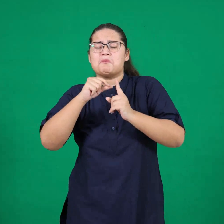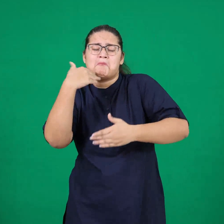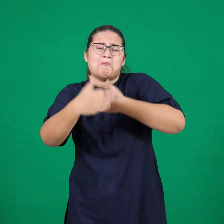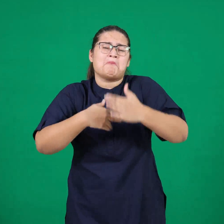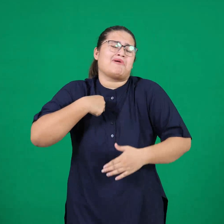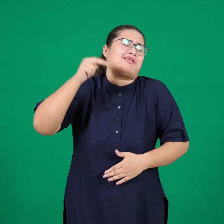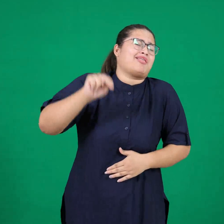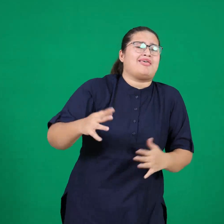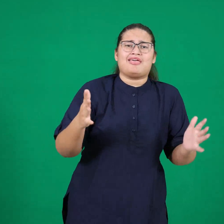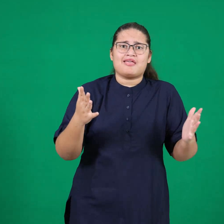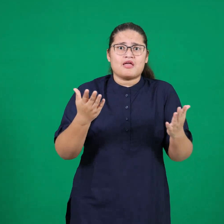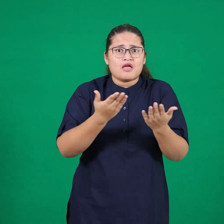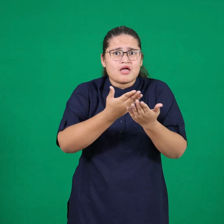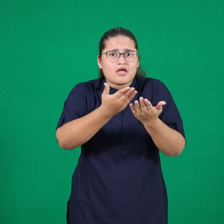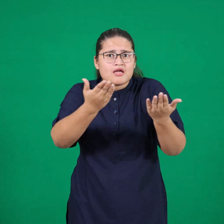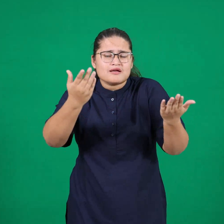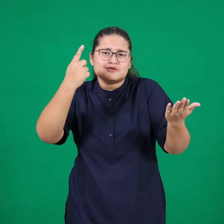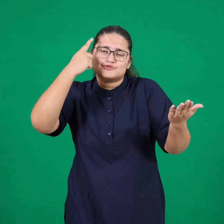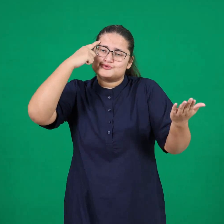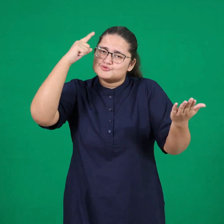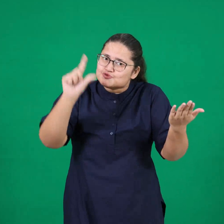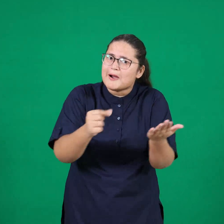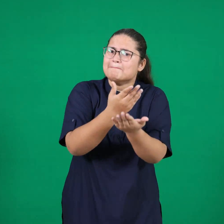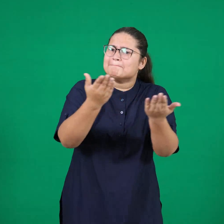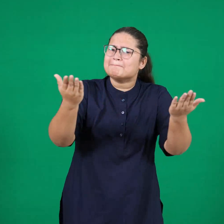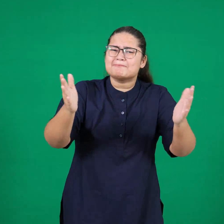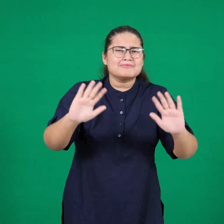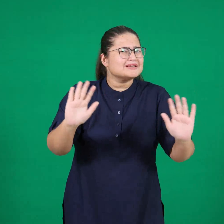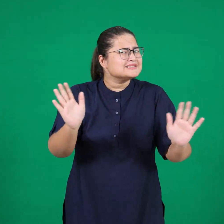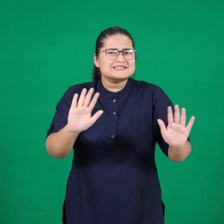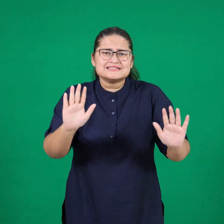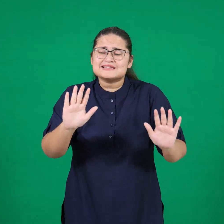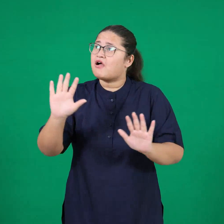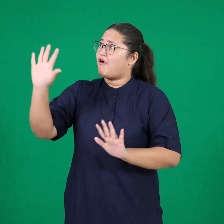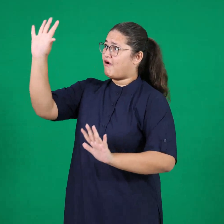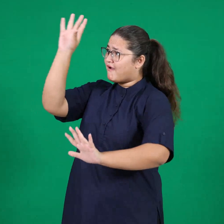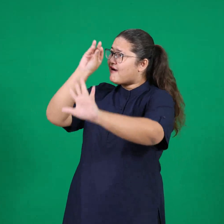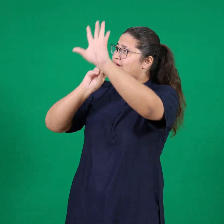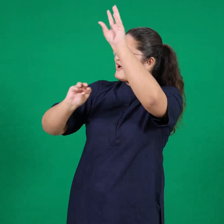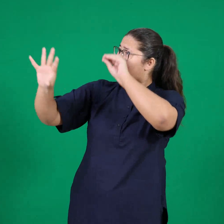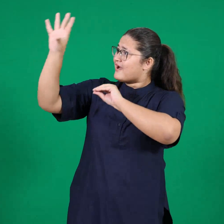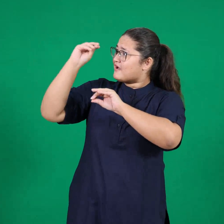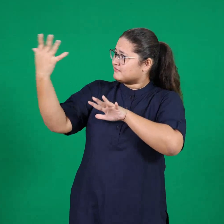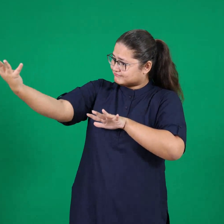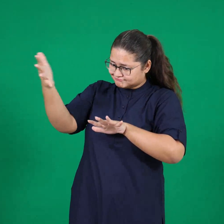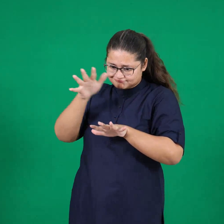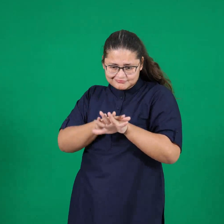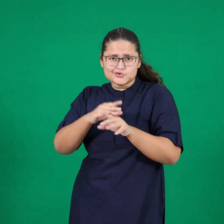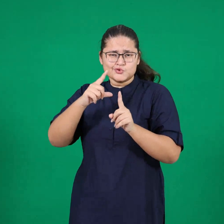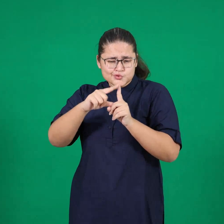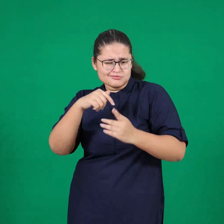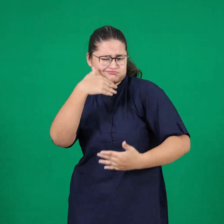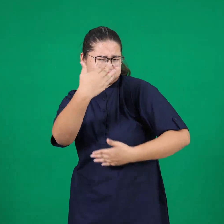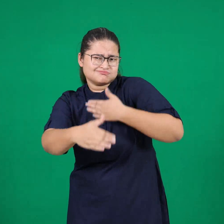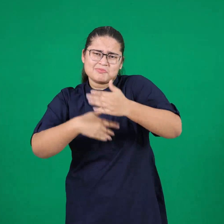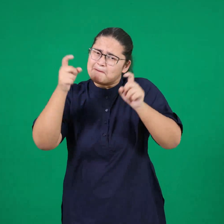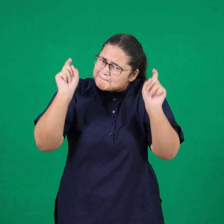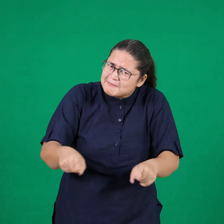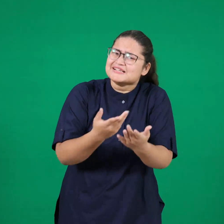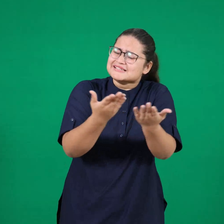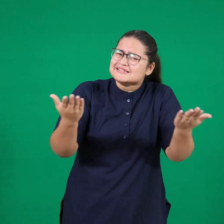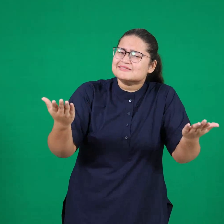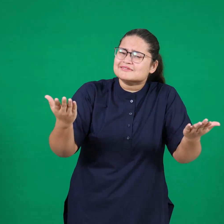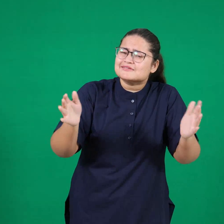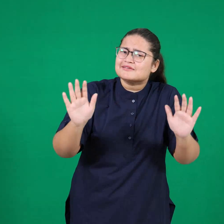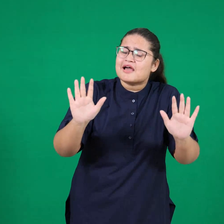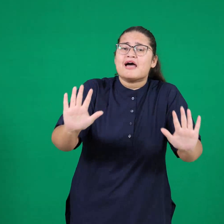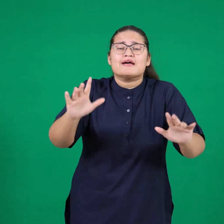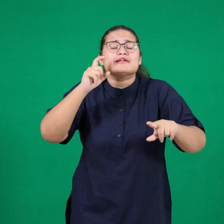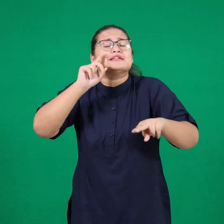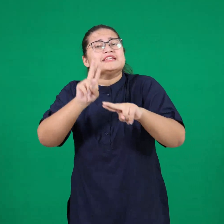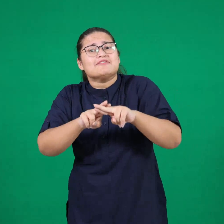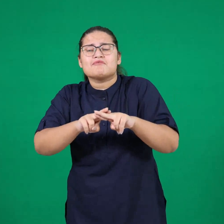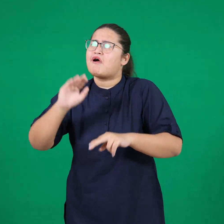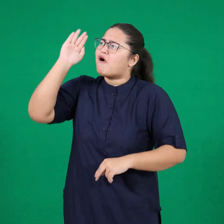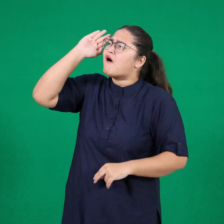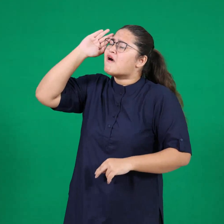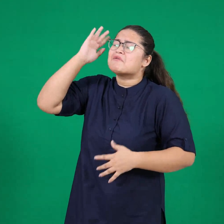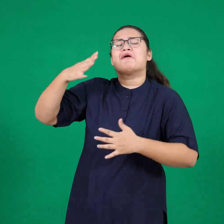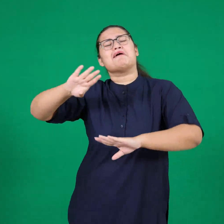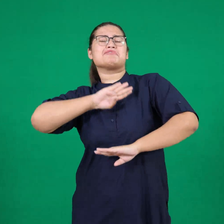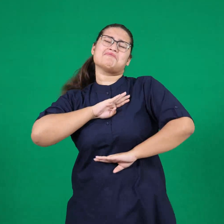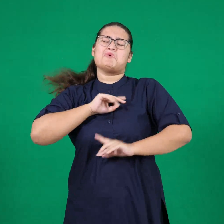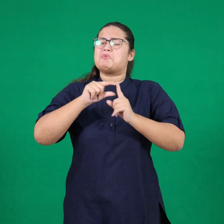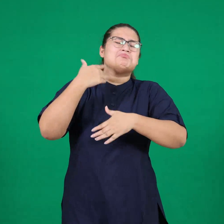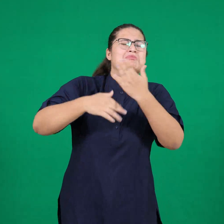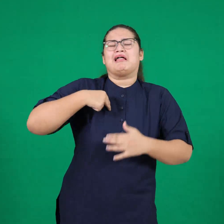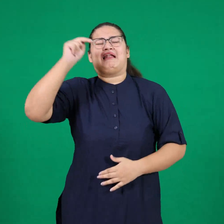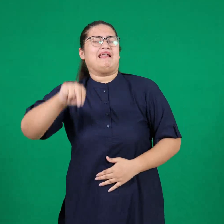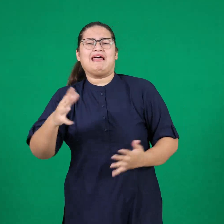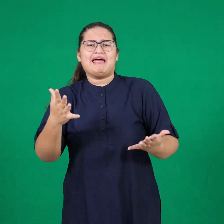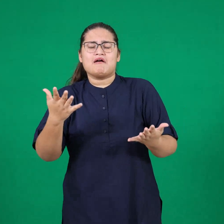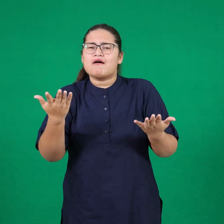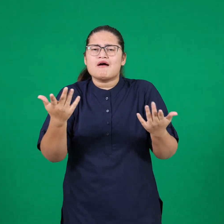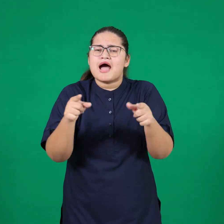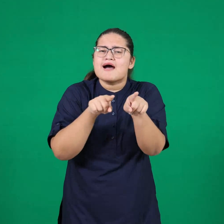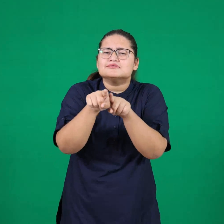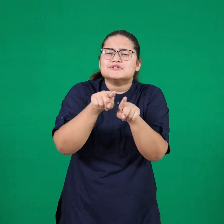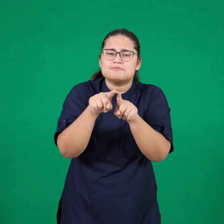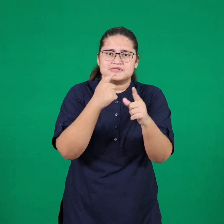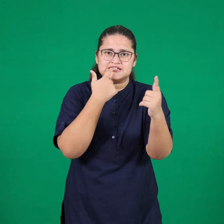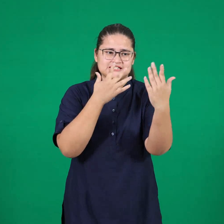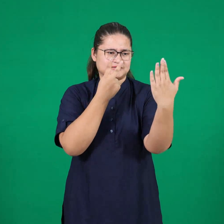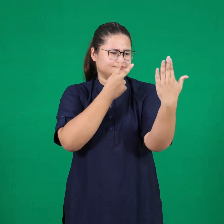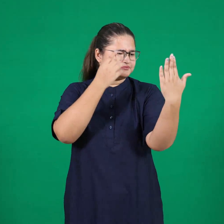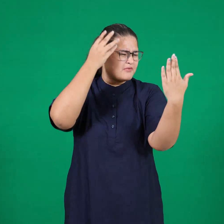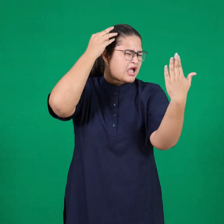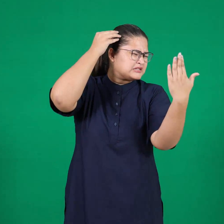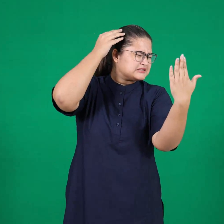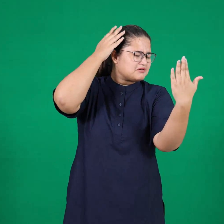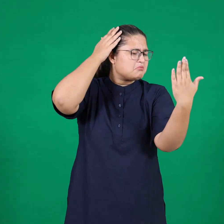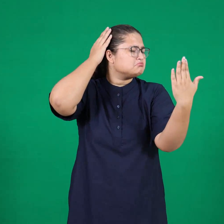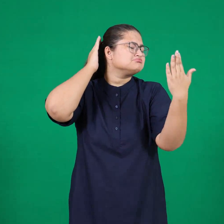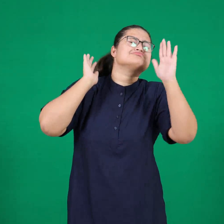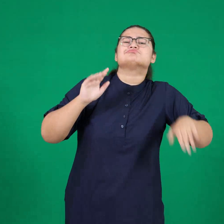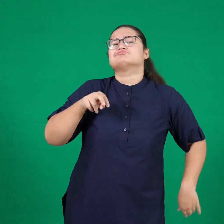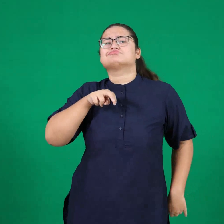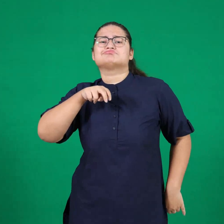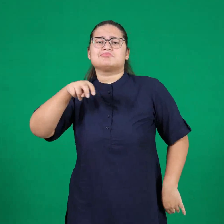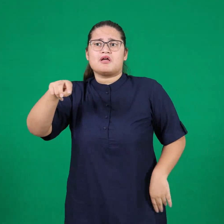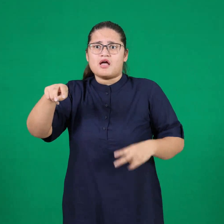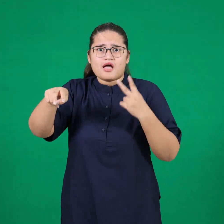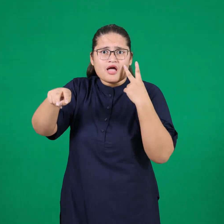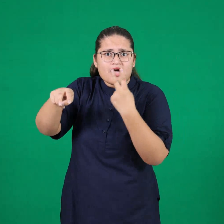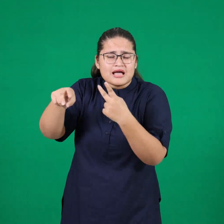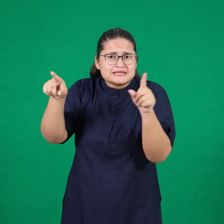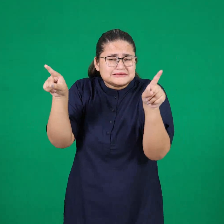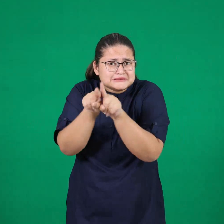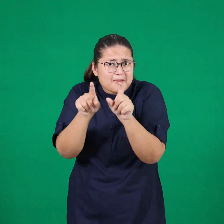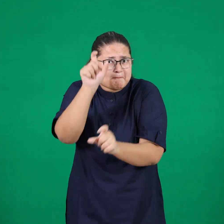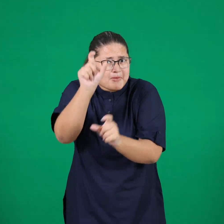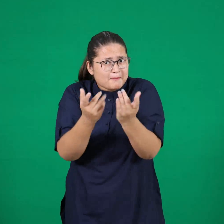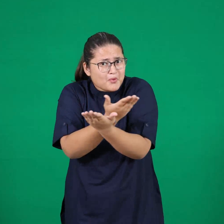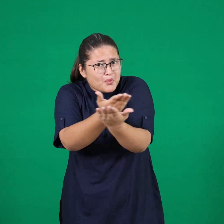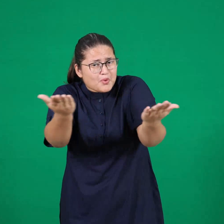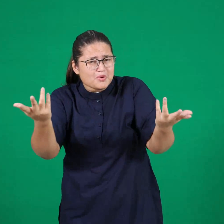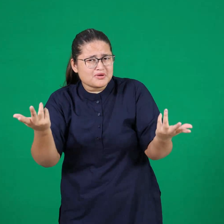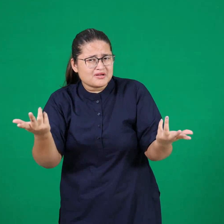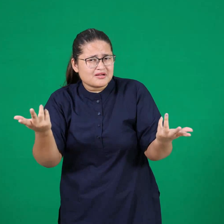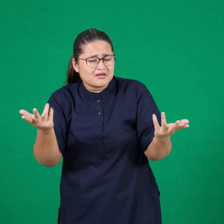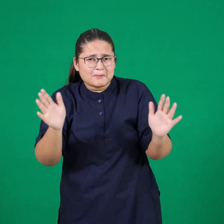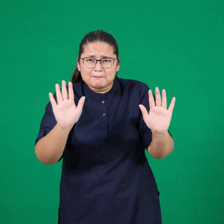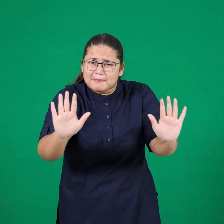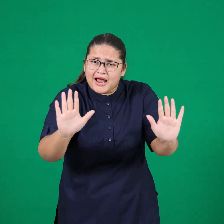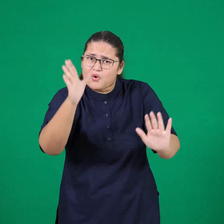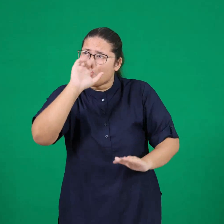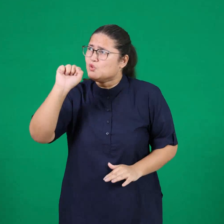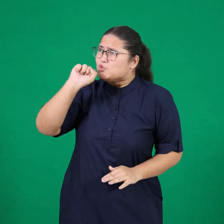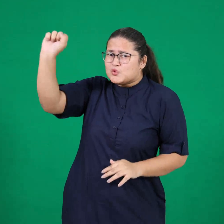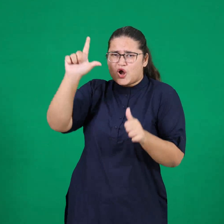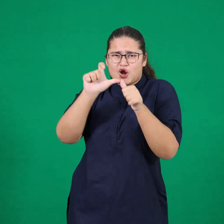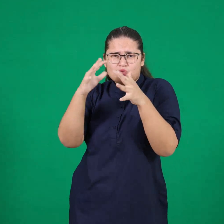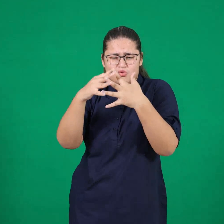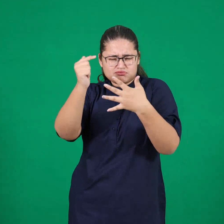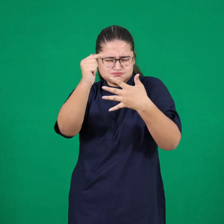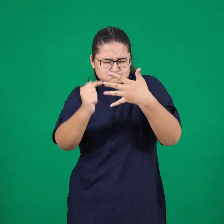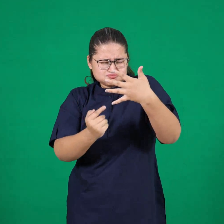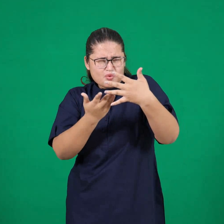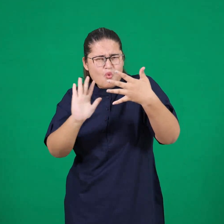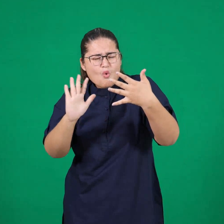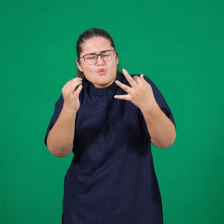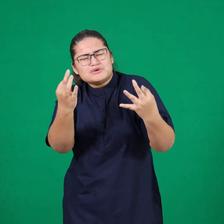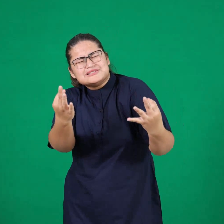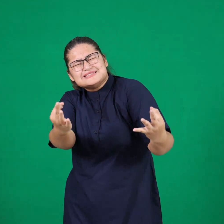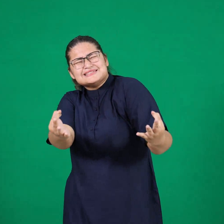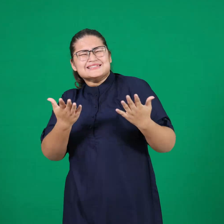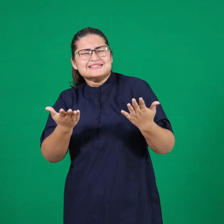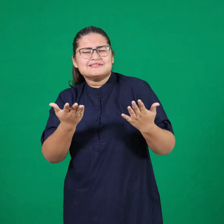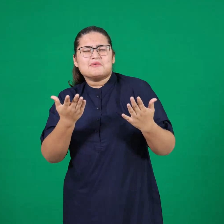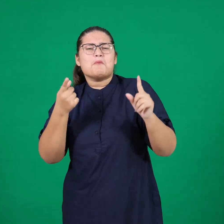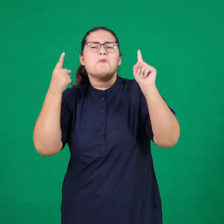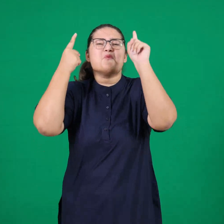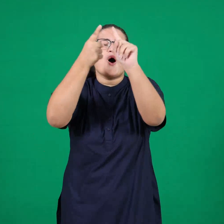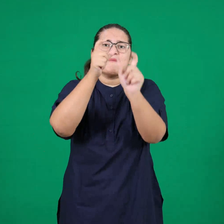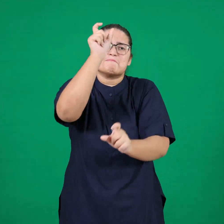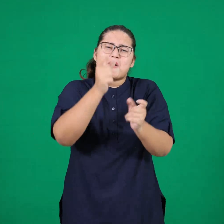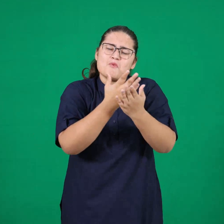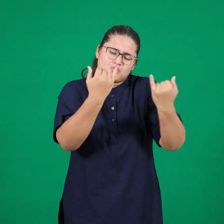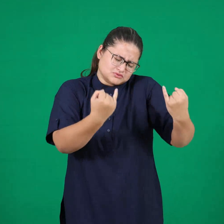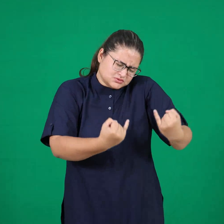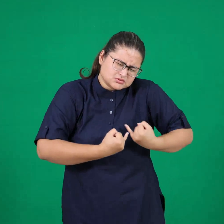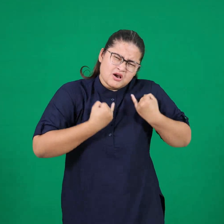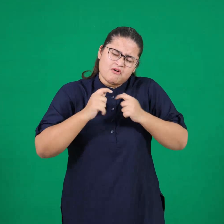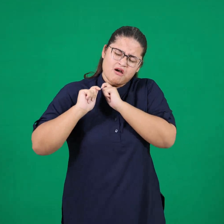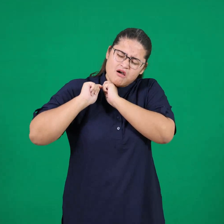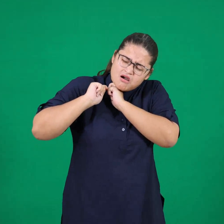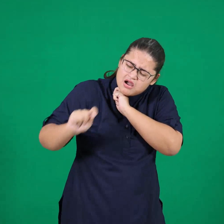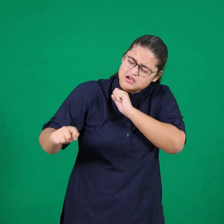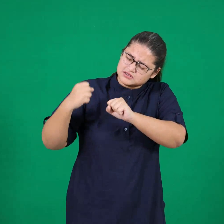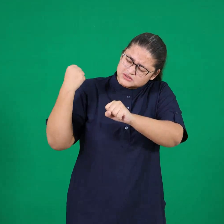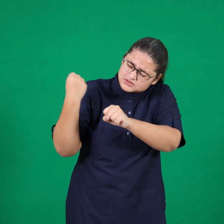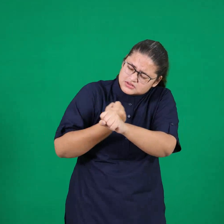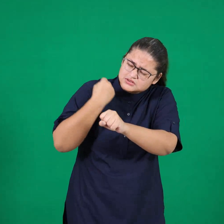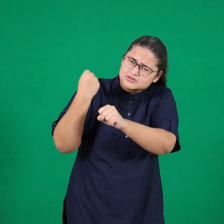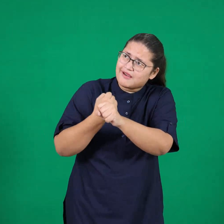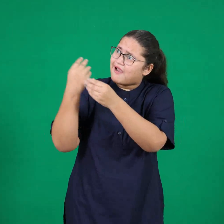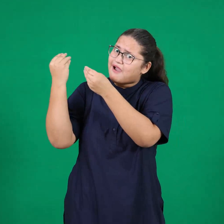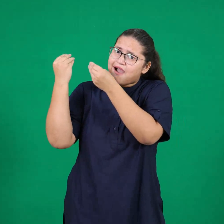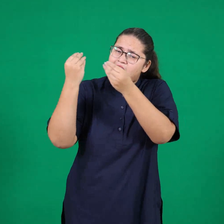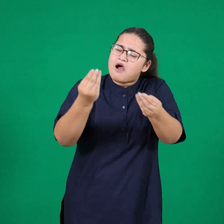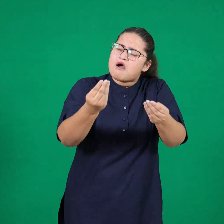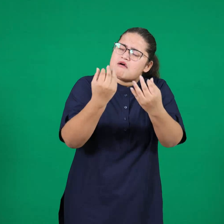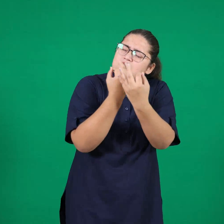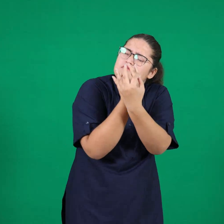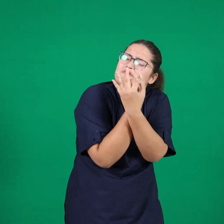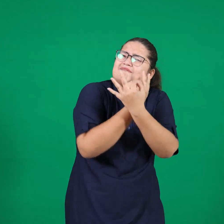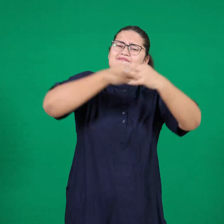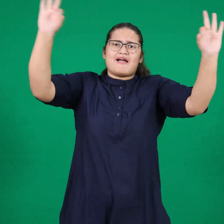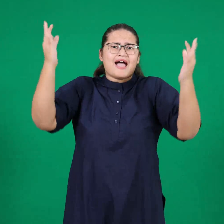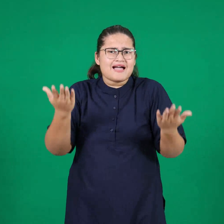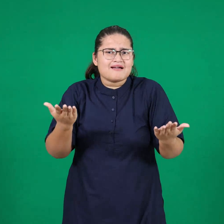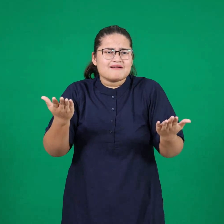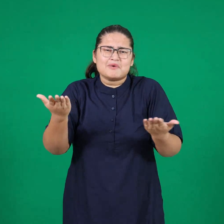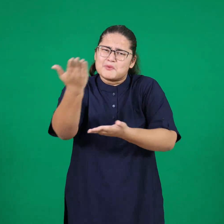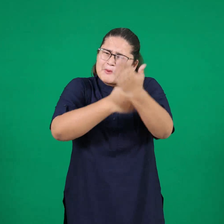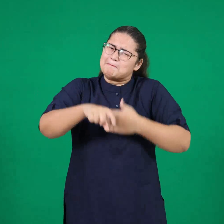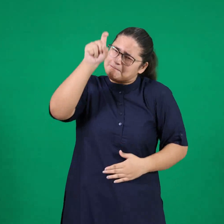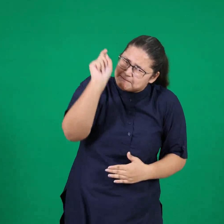For anyone who hears the word but does not carry it out is like a man who looks at his face in a mirror, and after observing himself goes away and immediately forgets what he looks like.